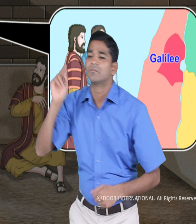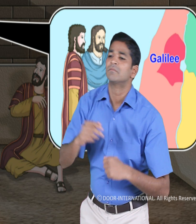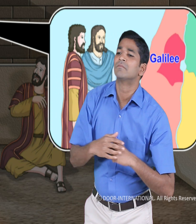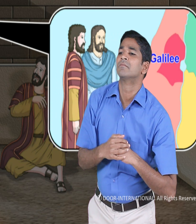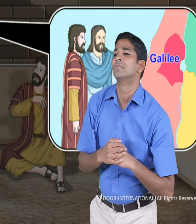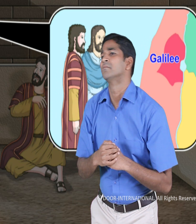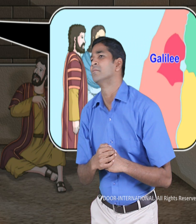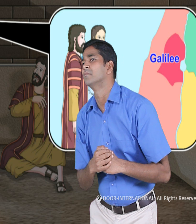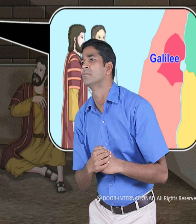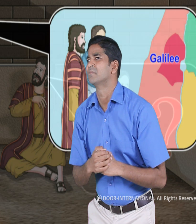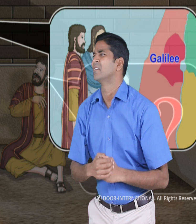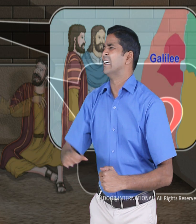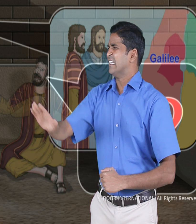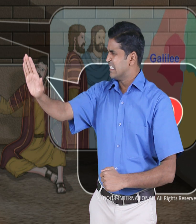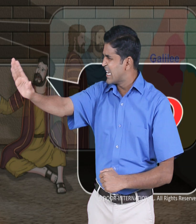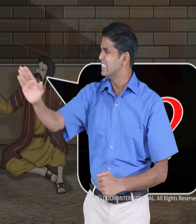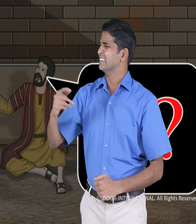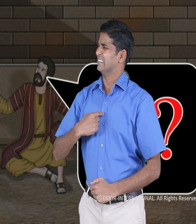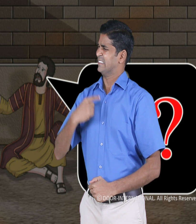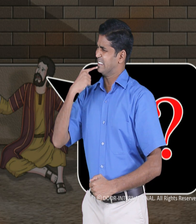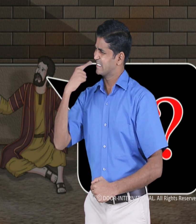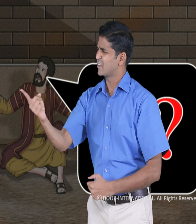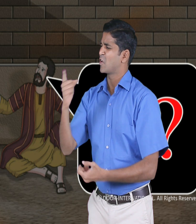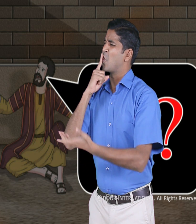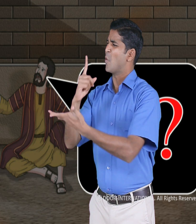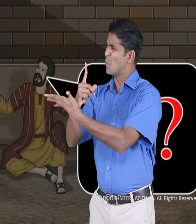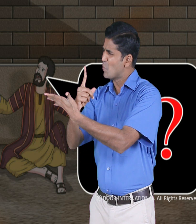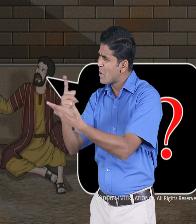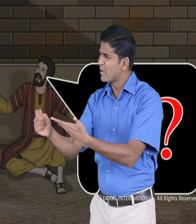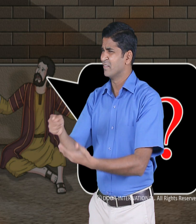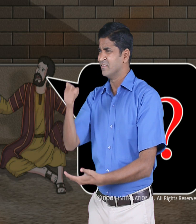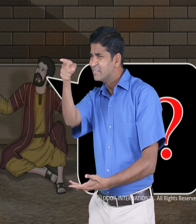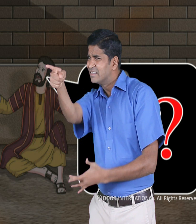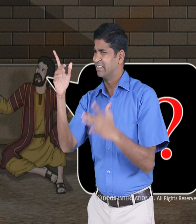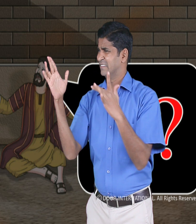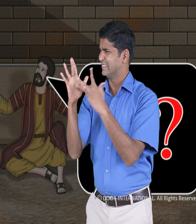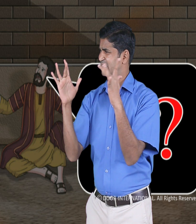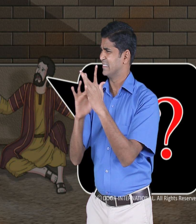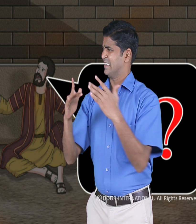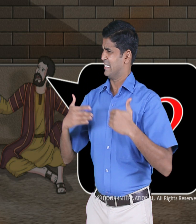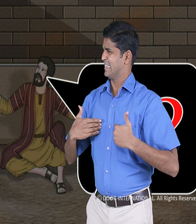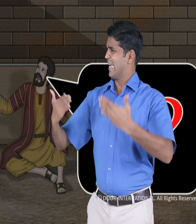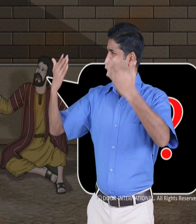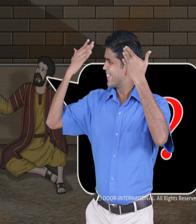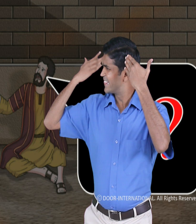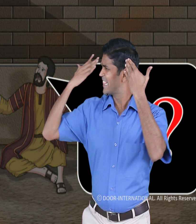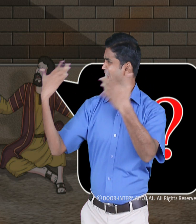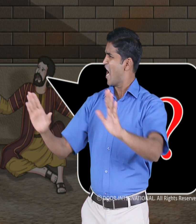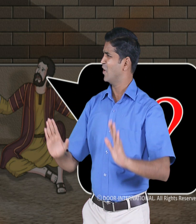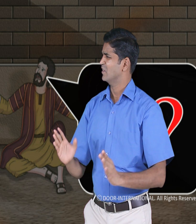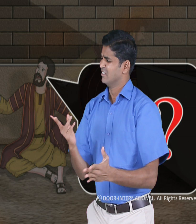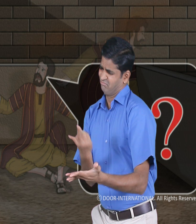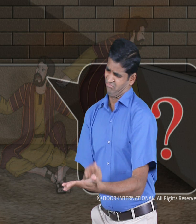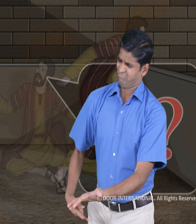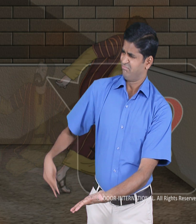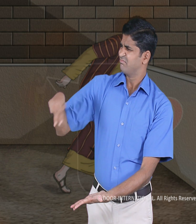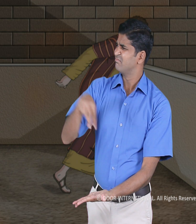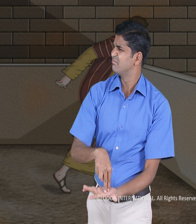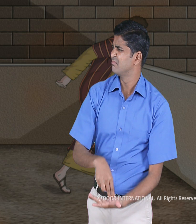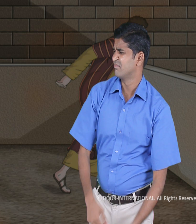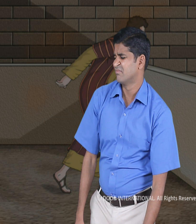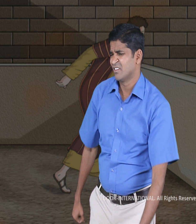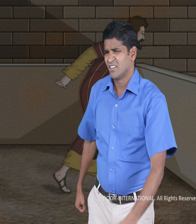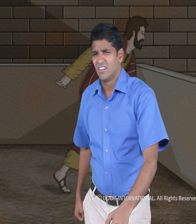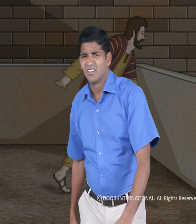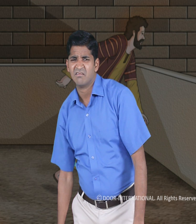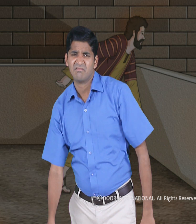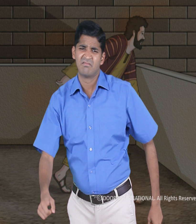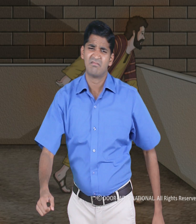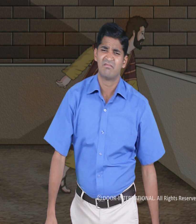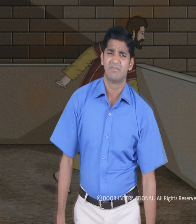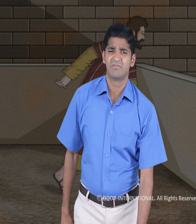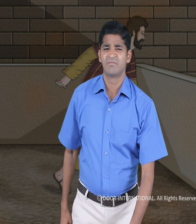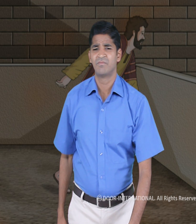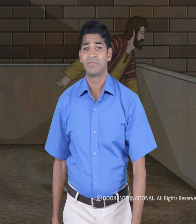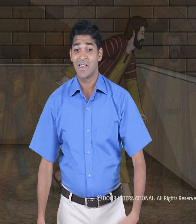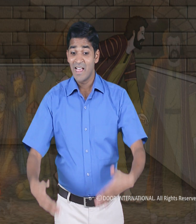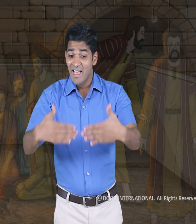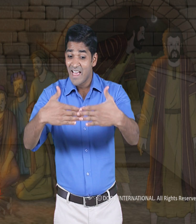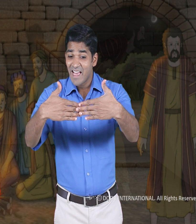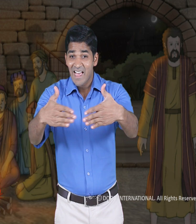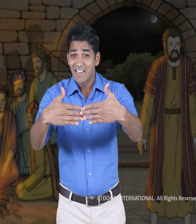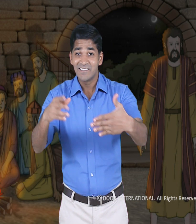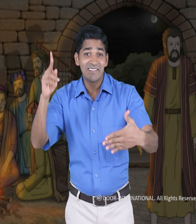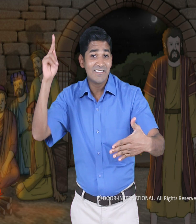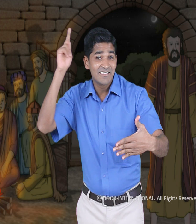But he denied it before them all: “I do not know what you are talking about.”